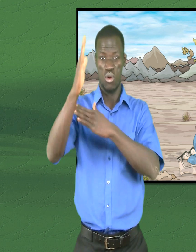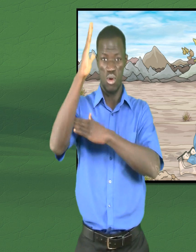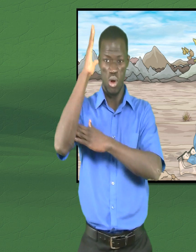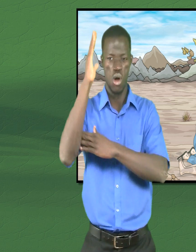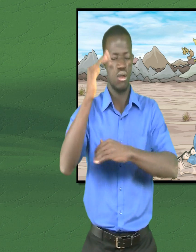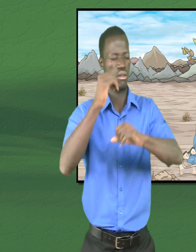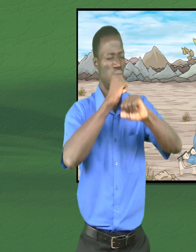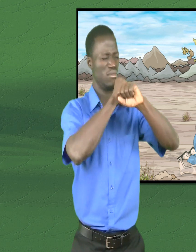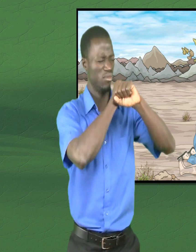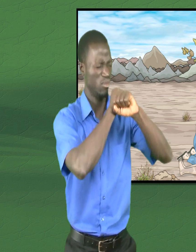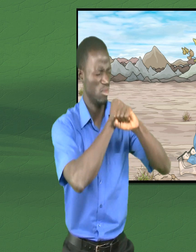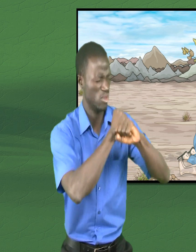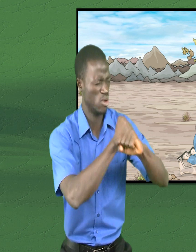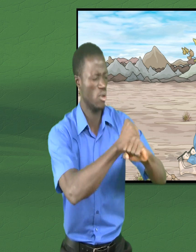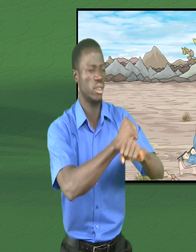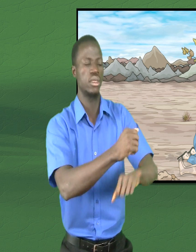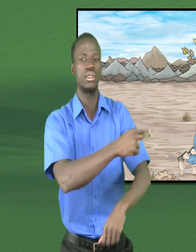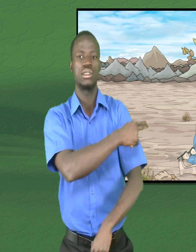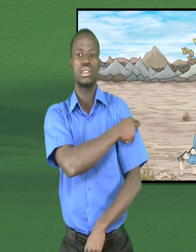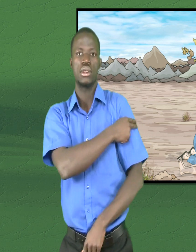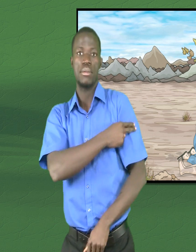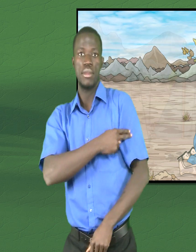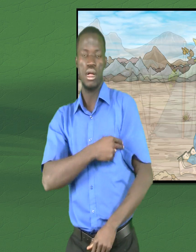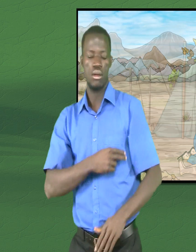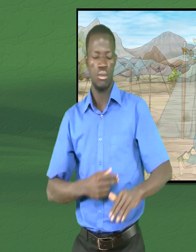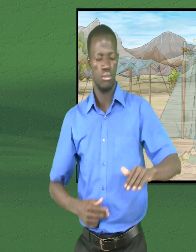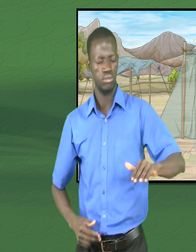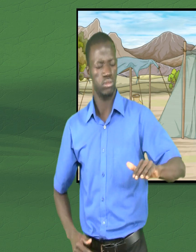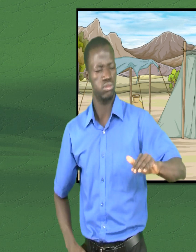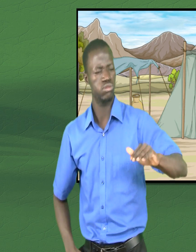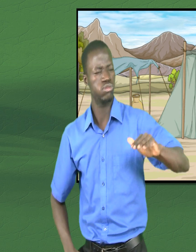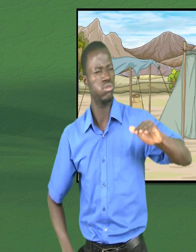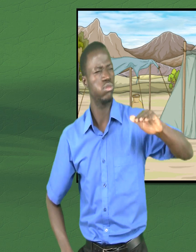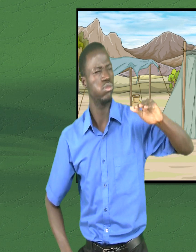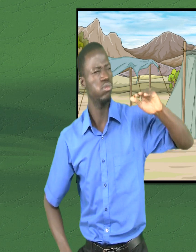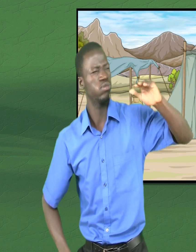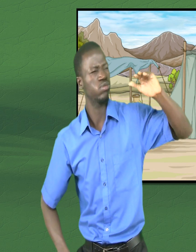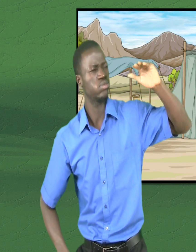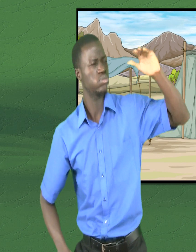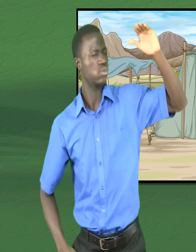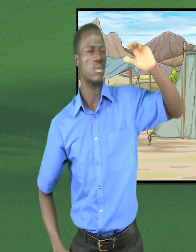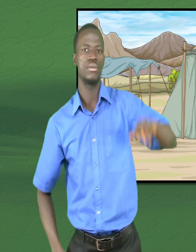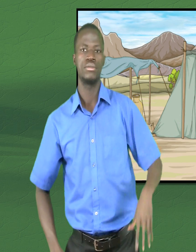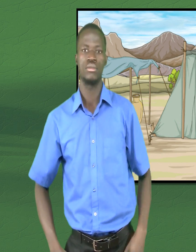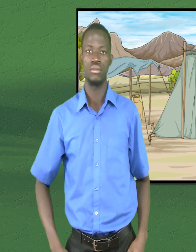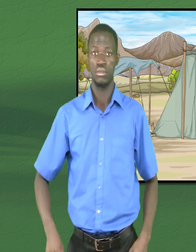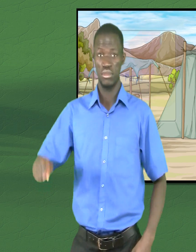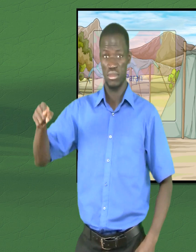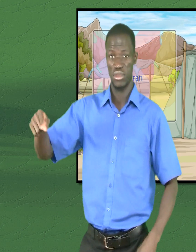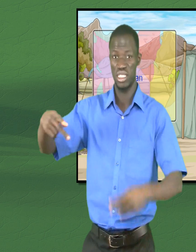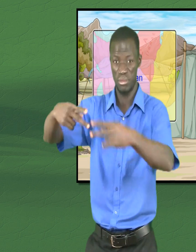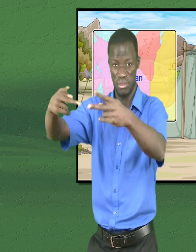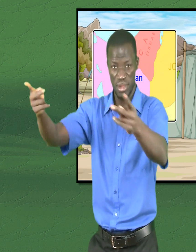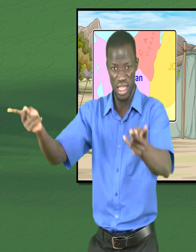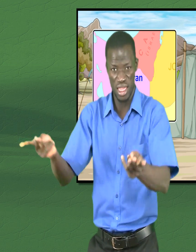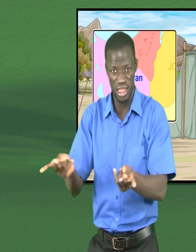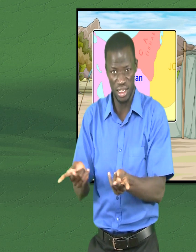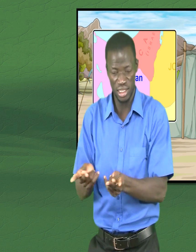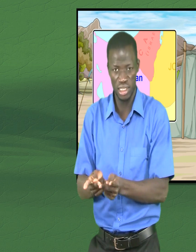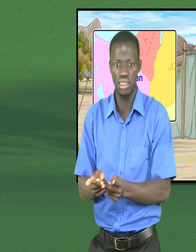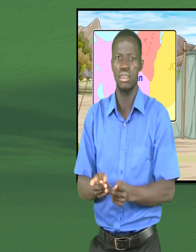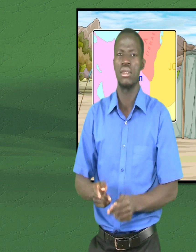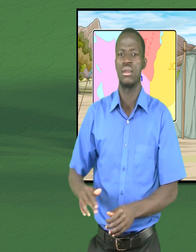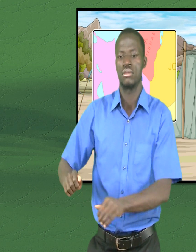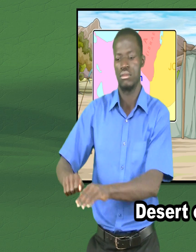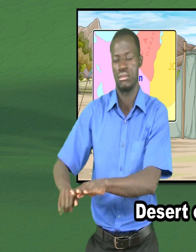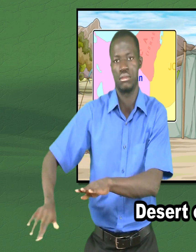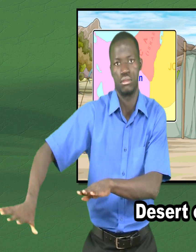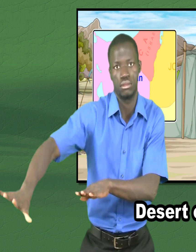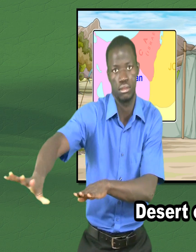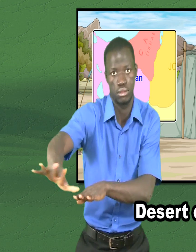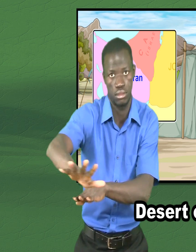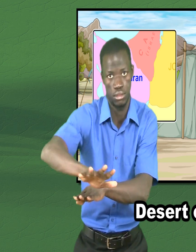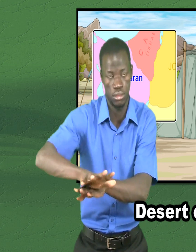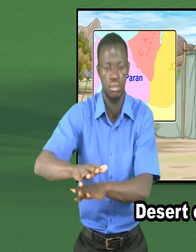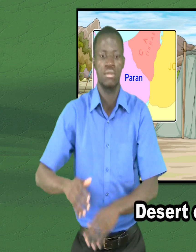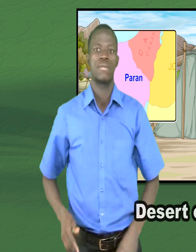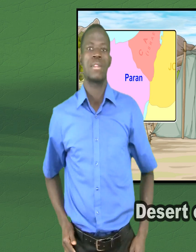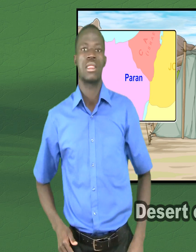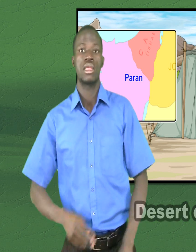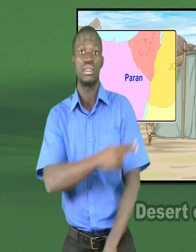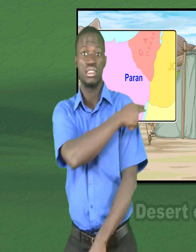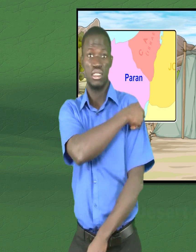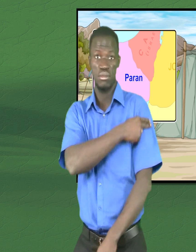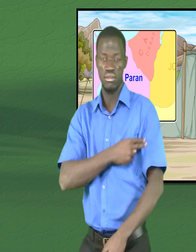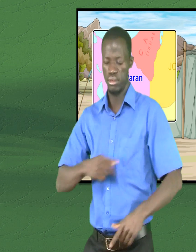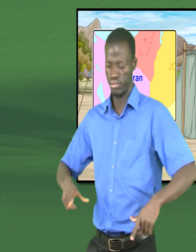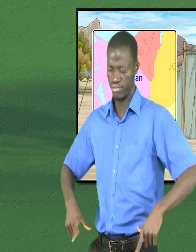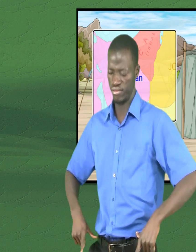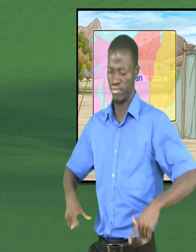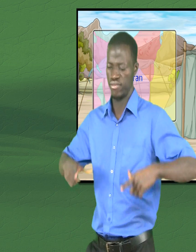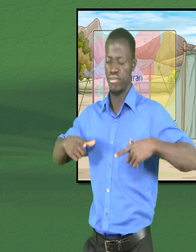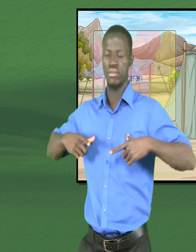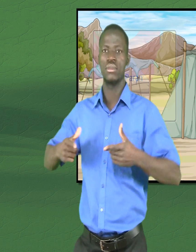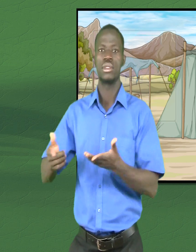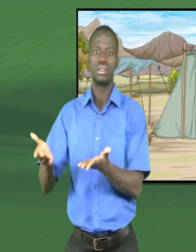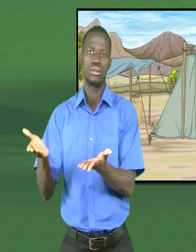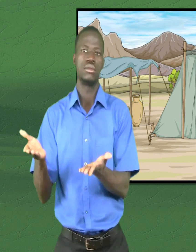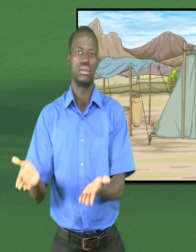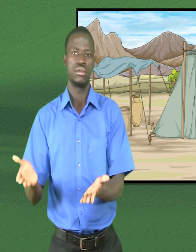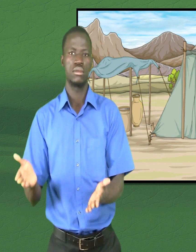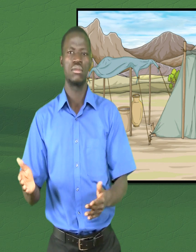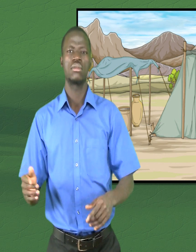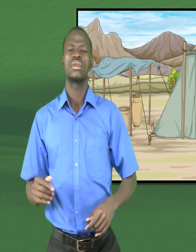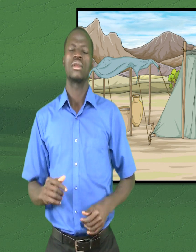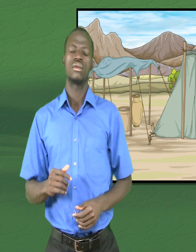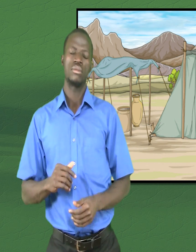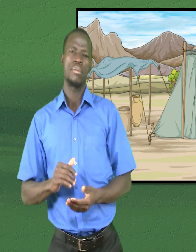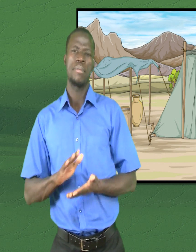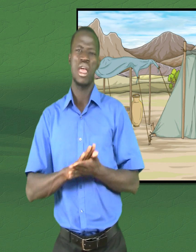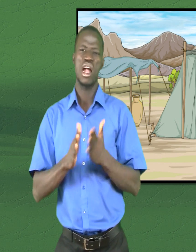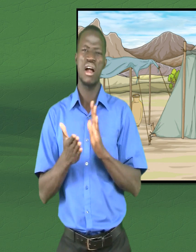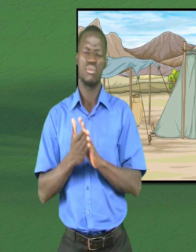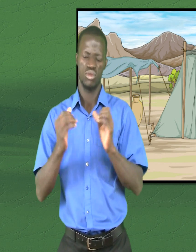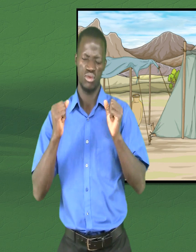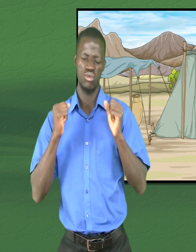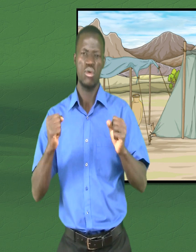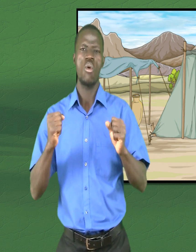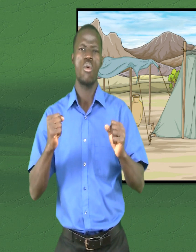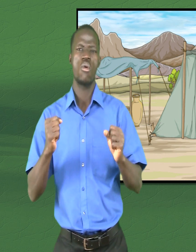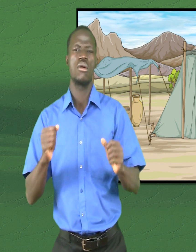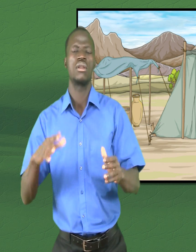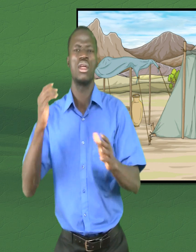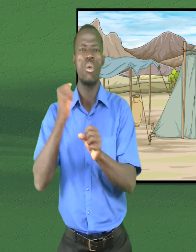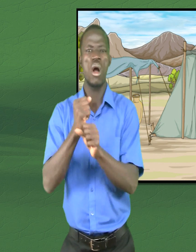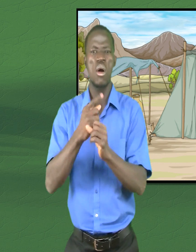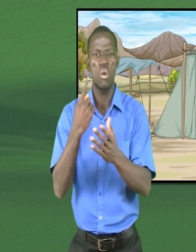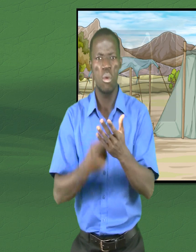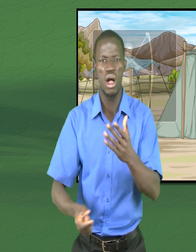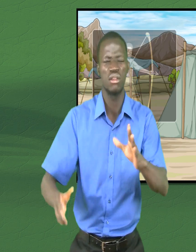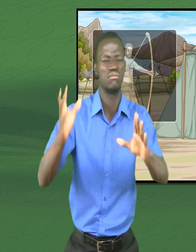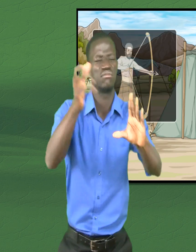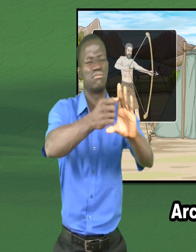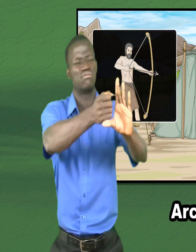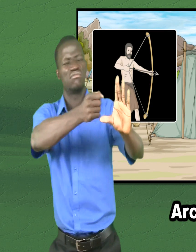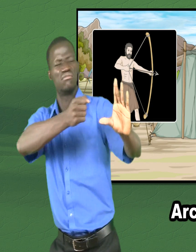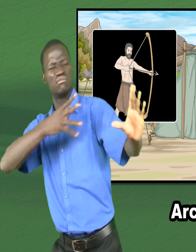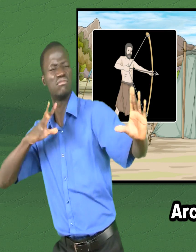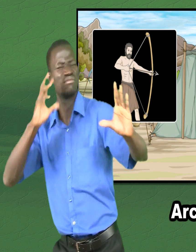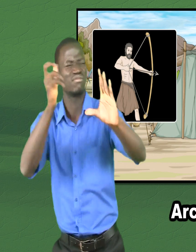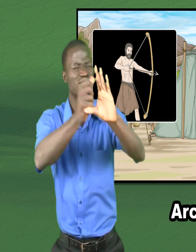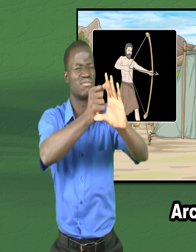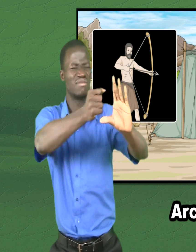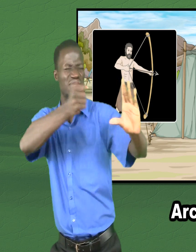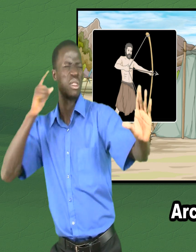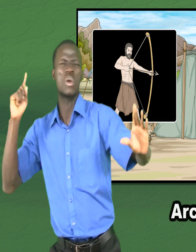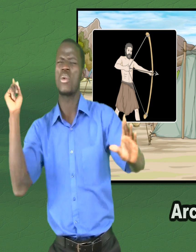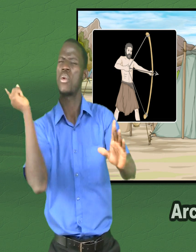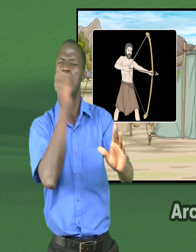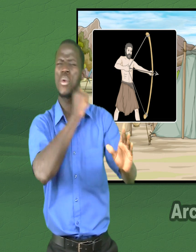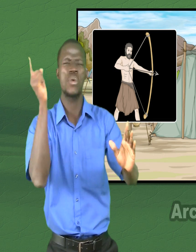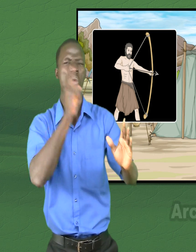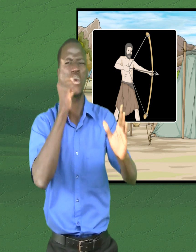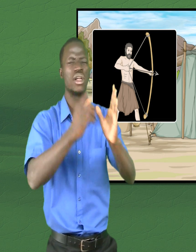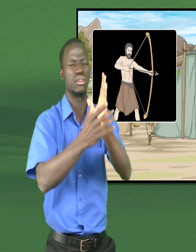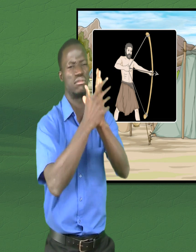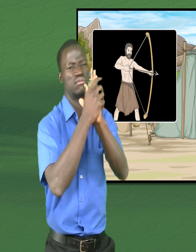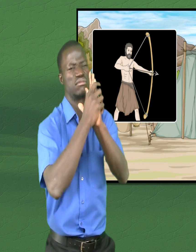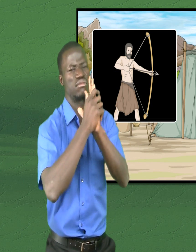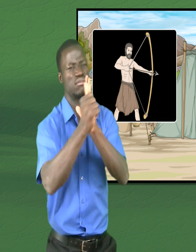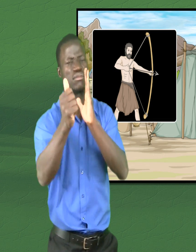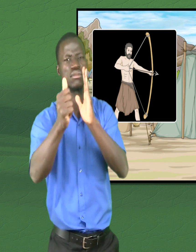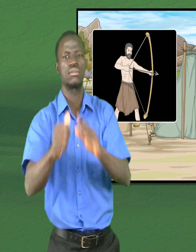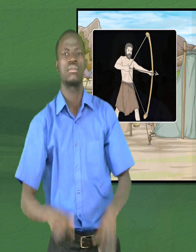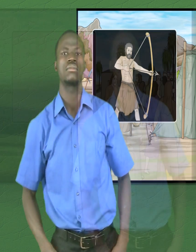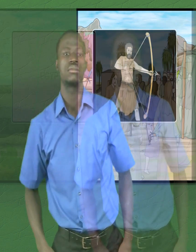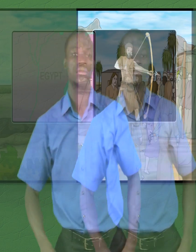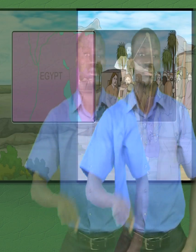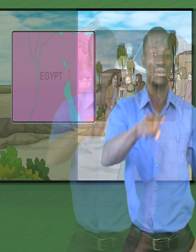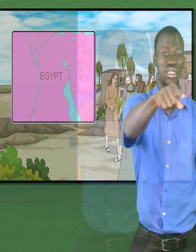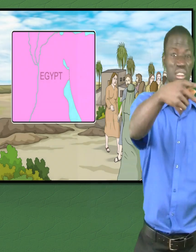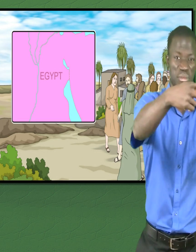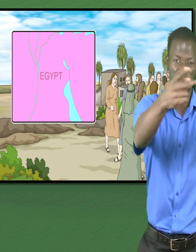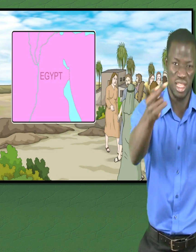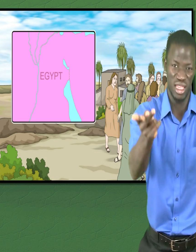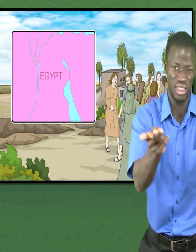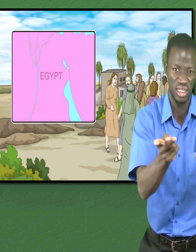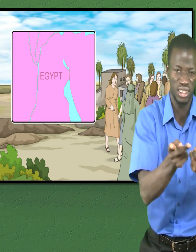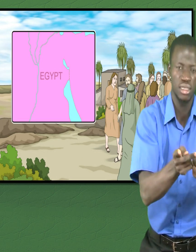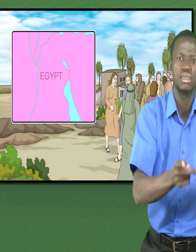And God was with the boy, and he grew up and settled in the wilderness and became a great archer.